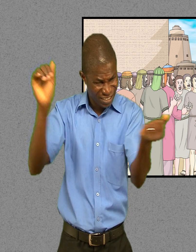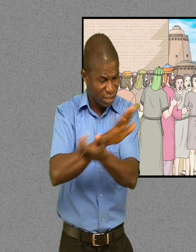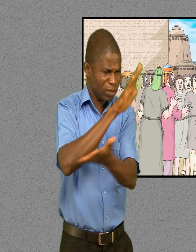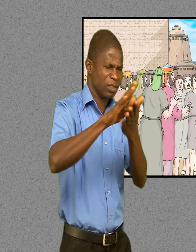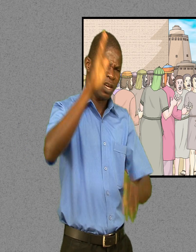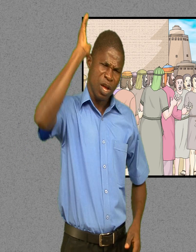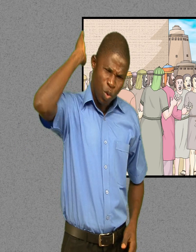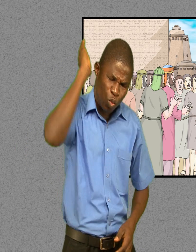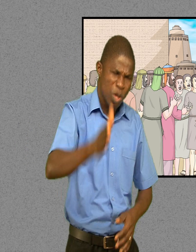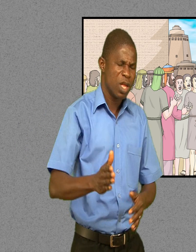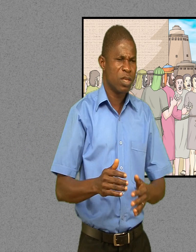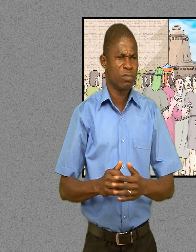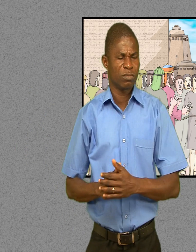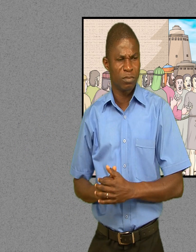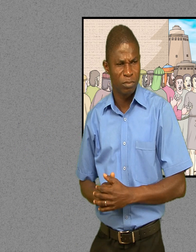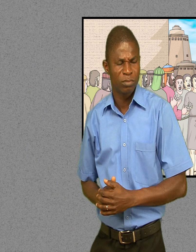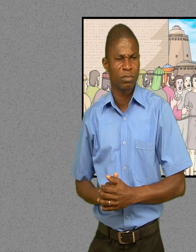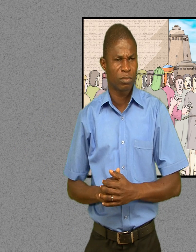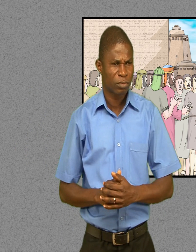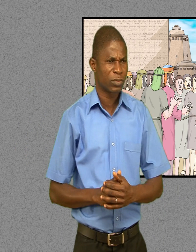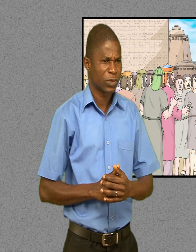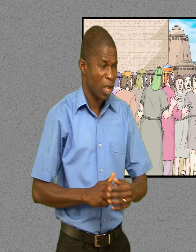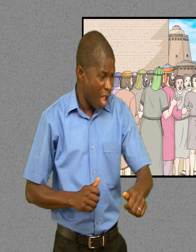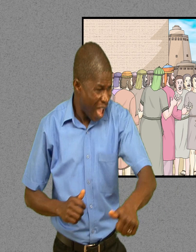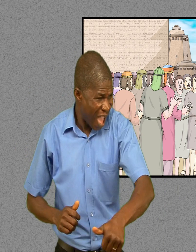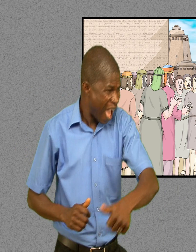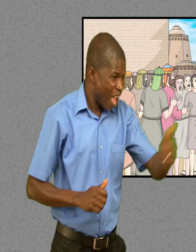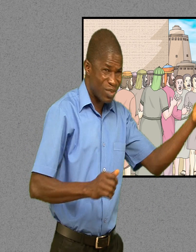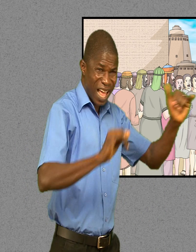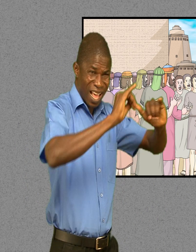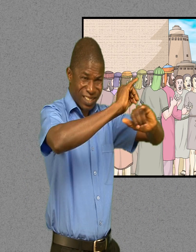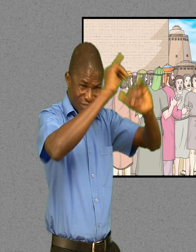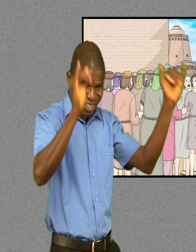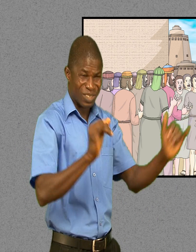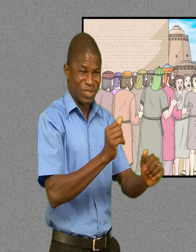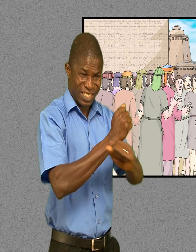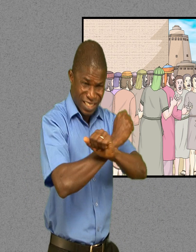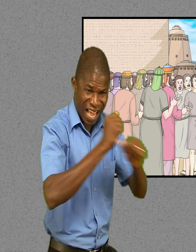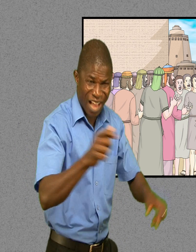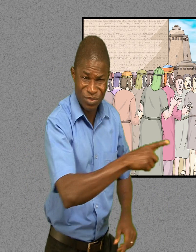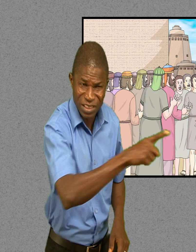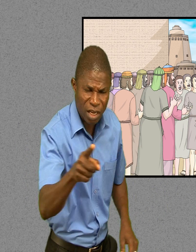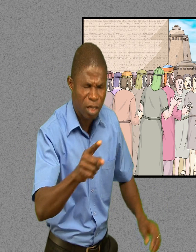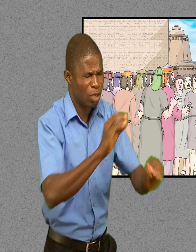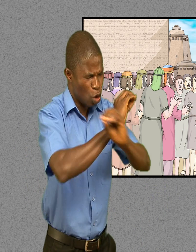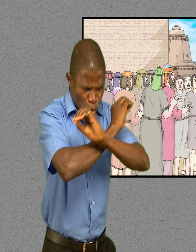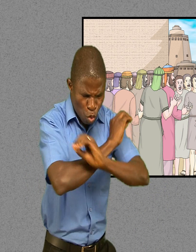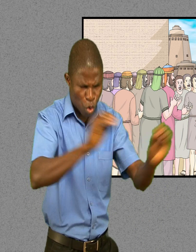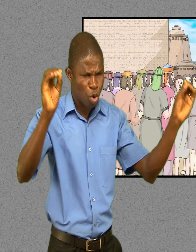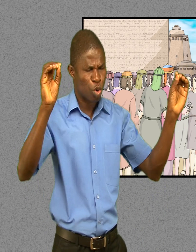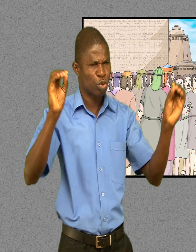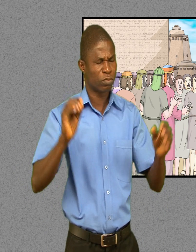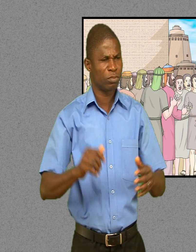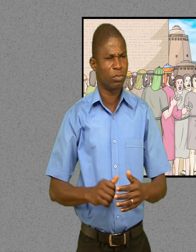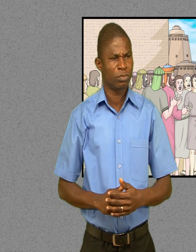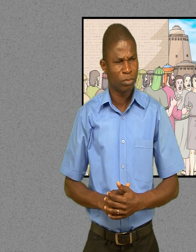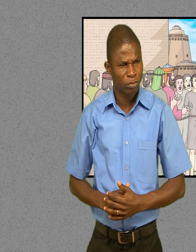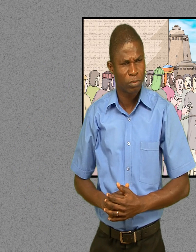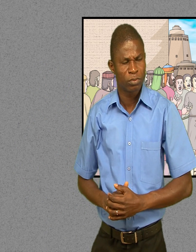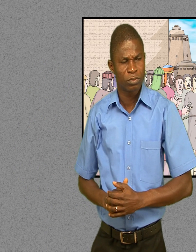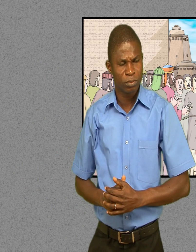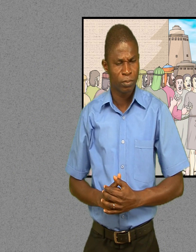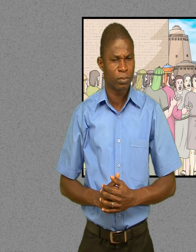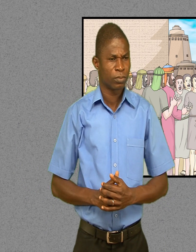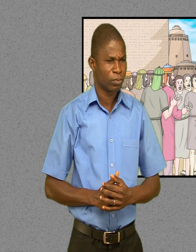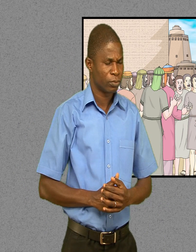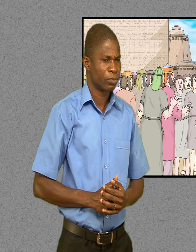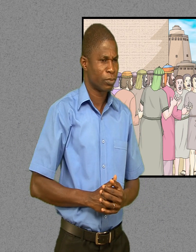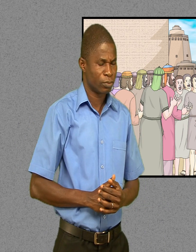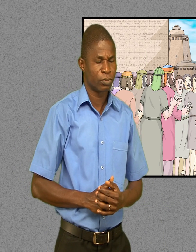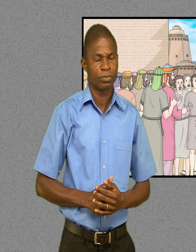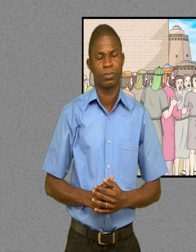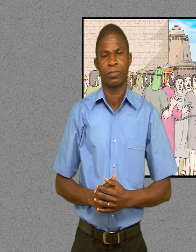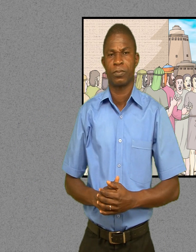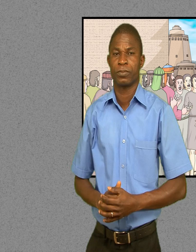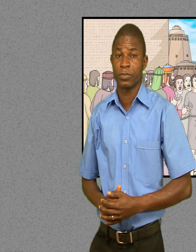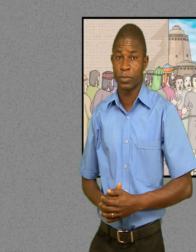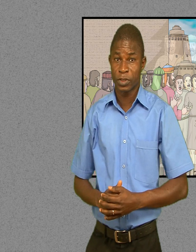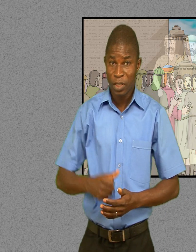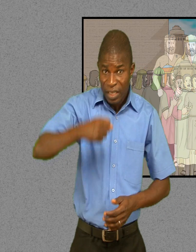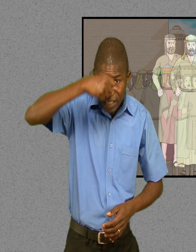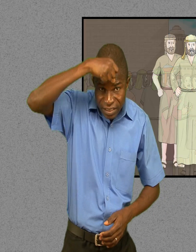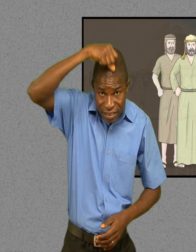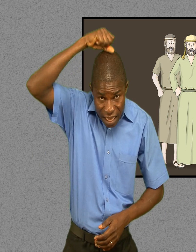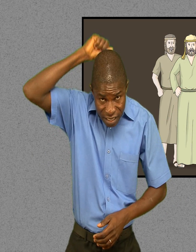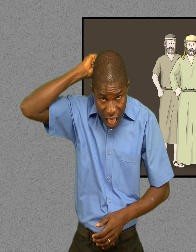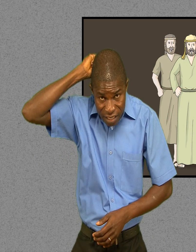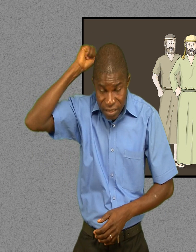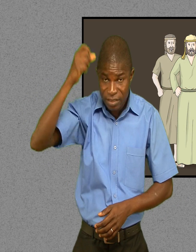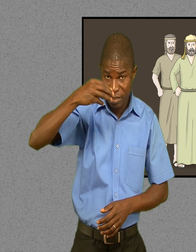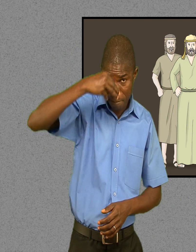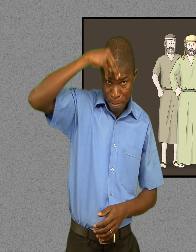For there is no other god who can deliver in this way.”